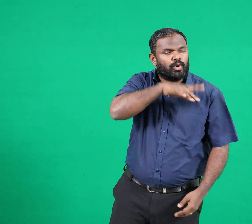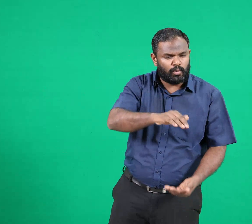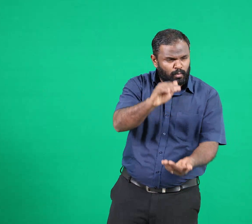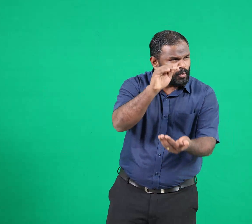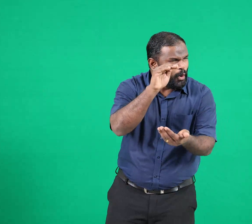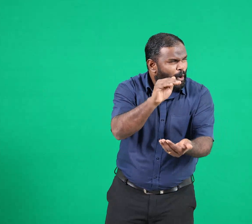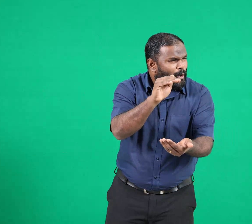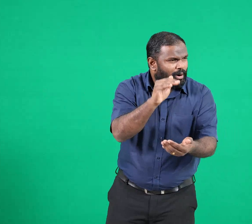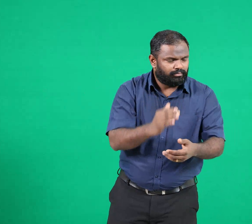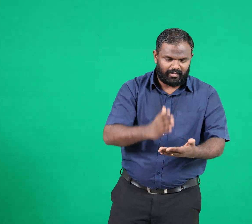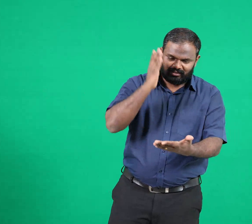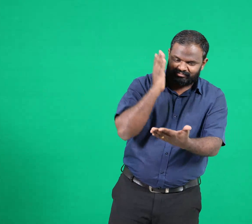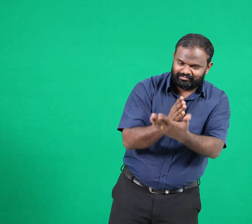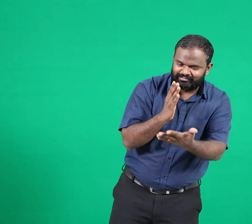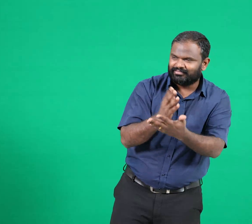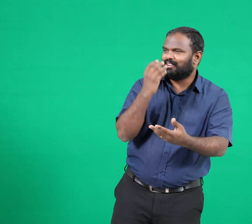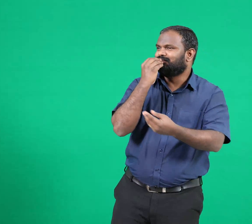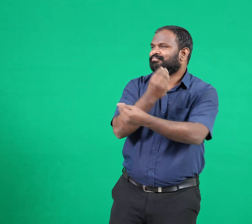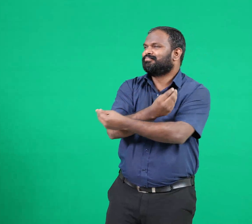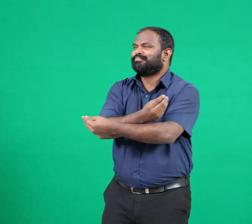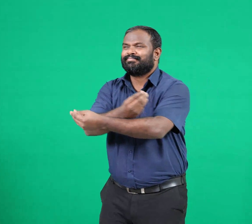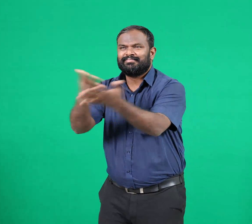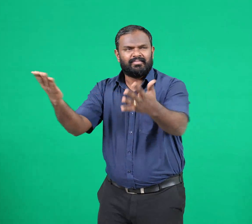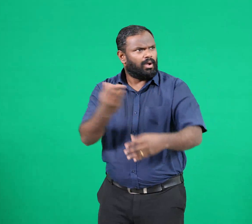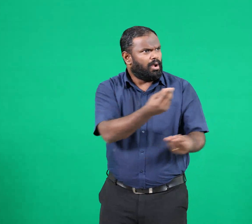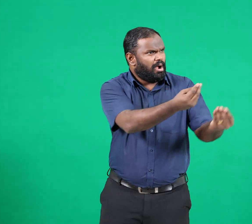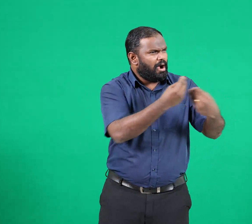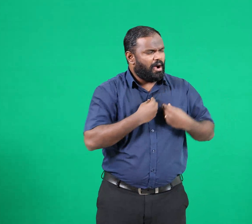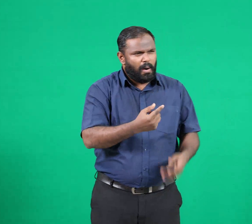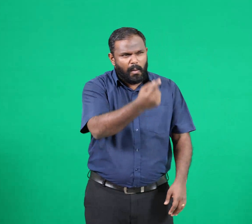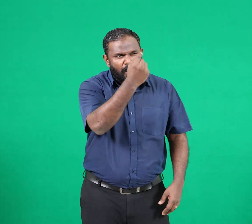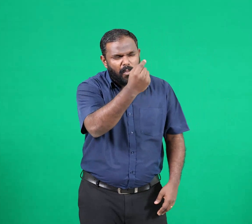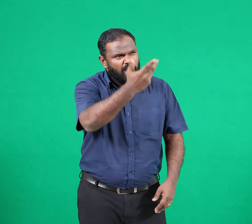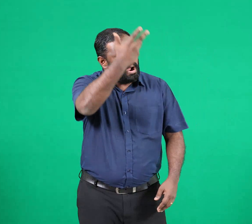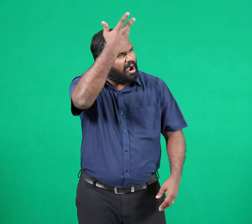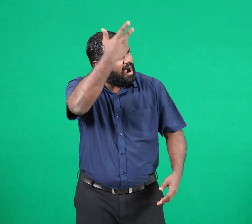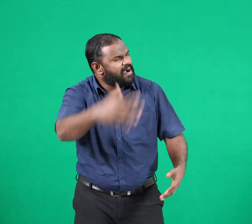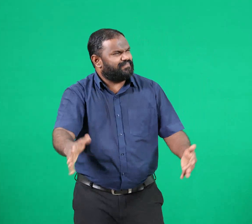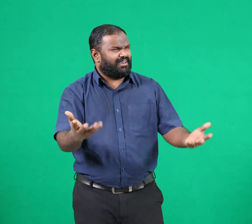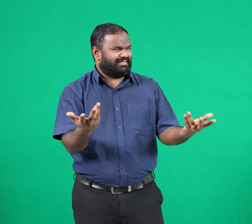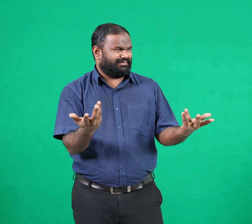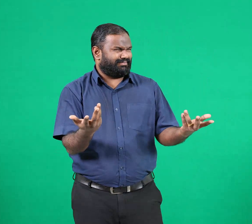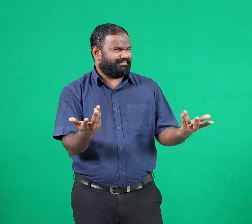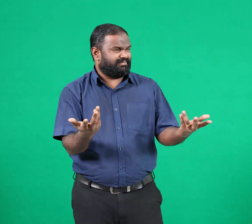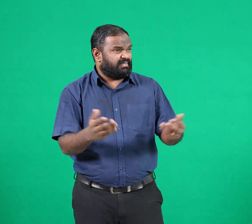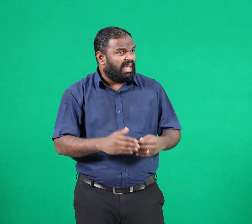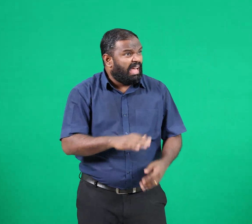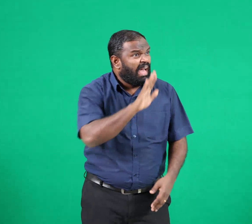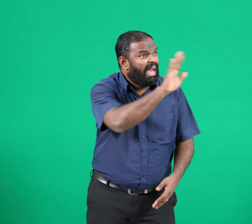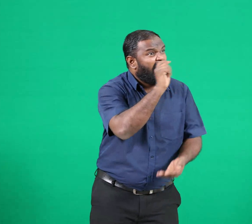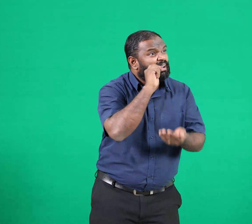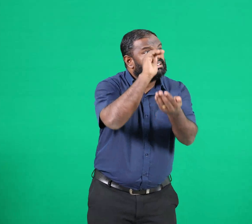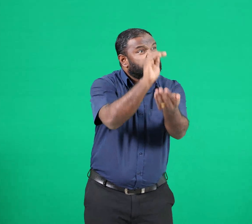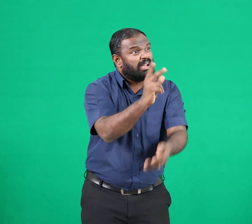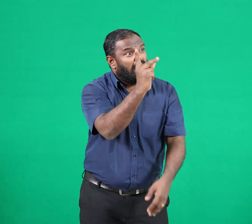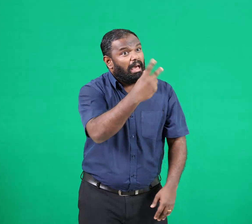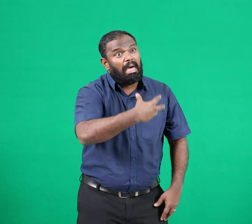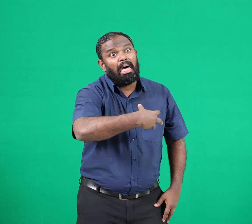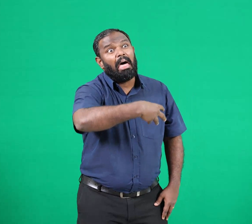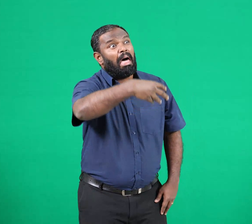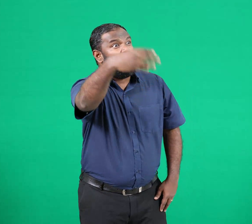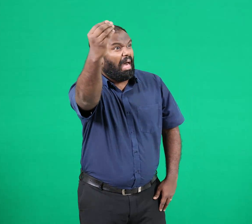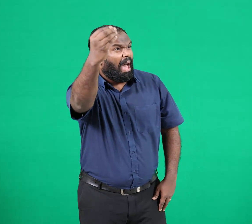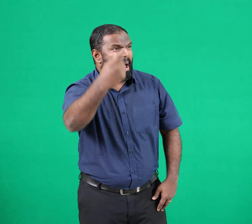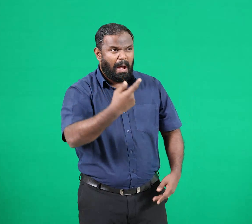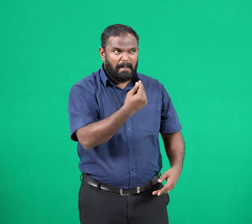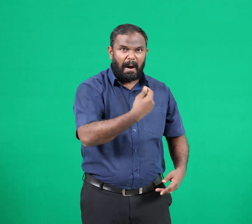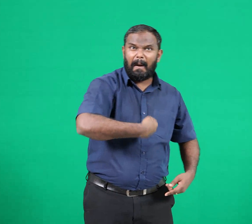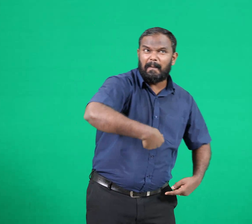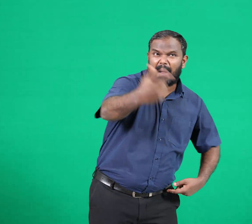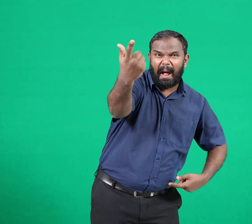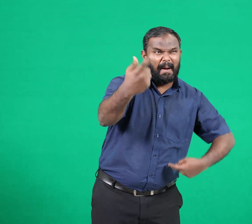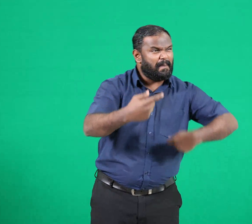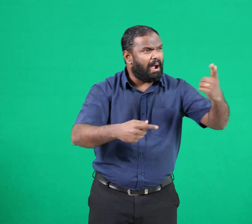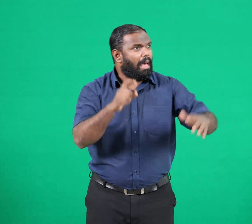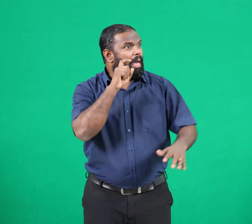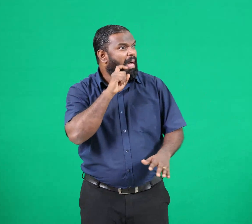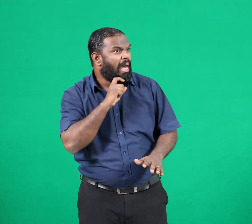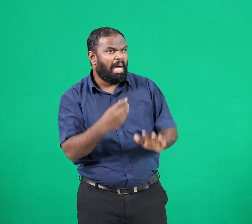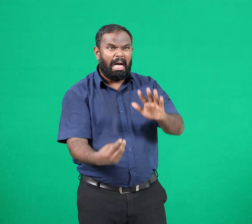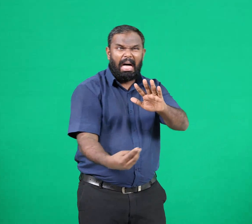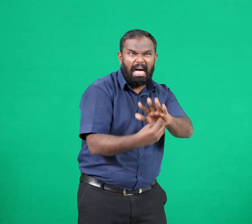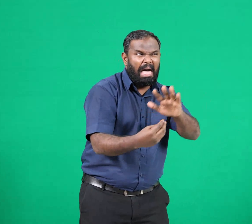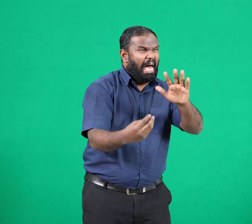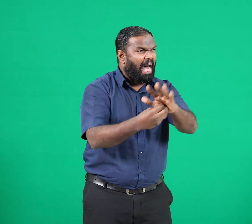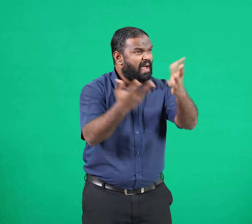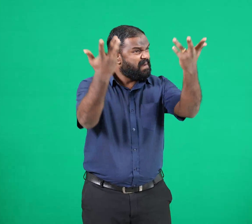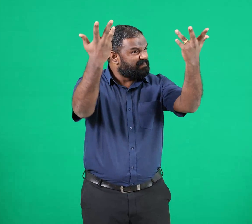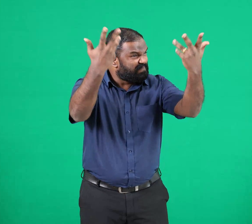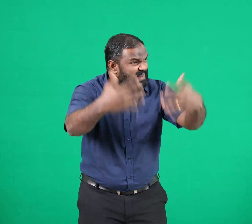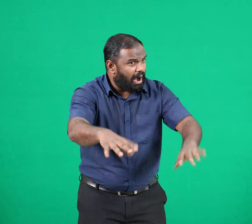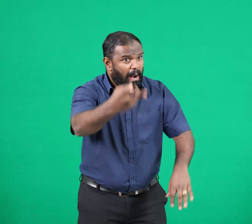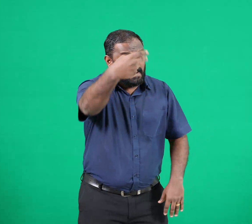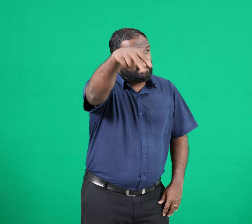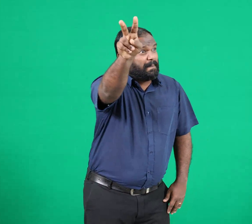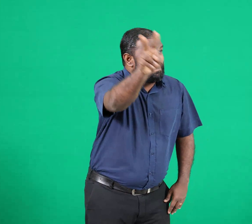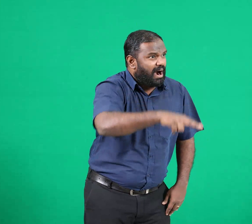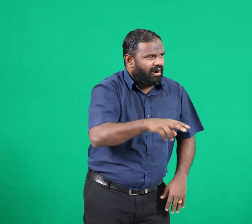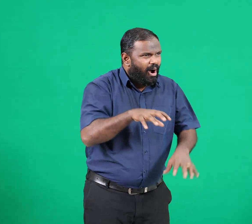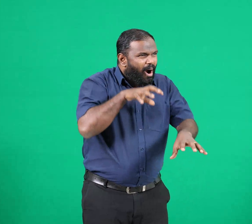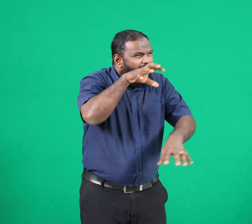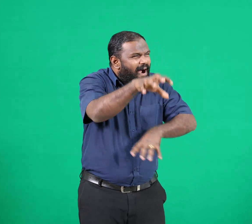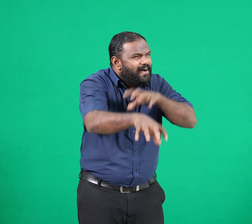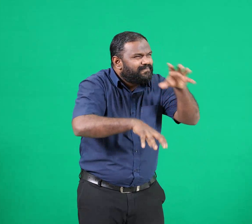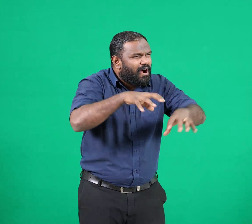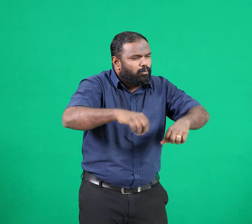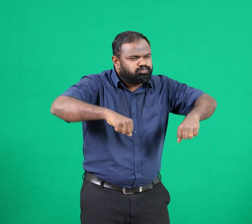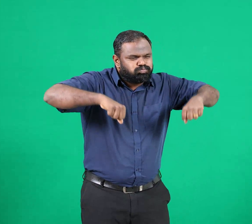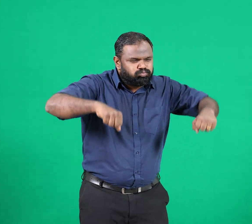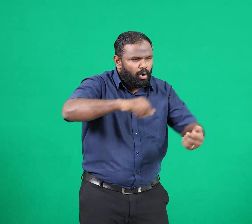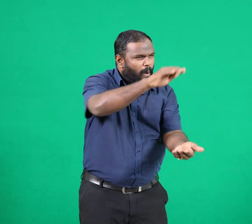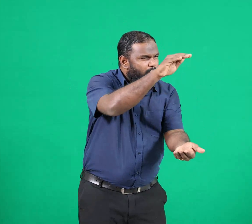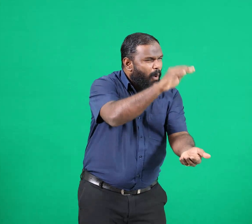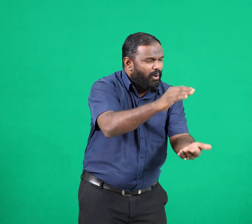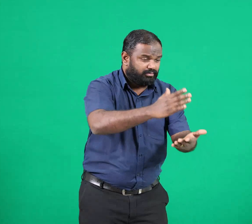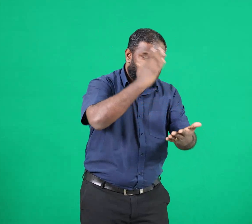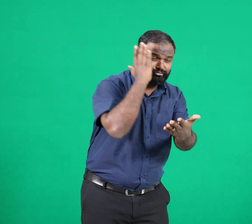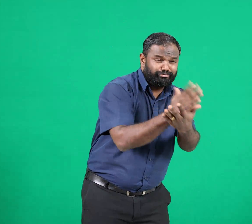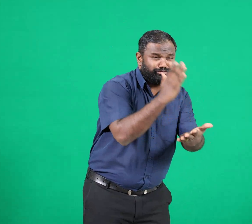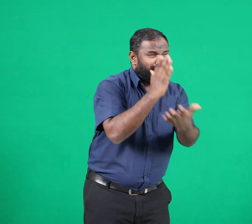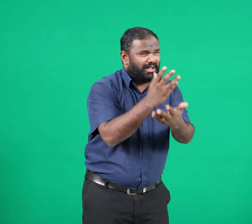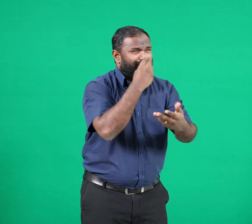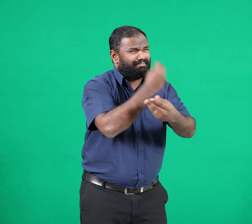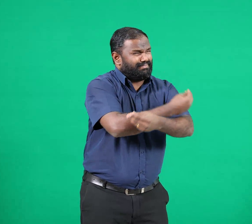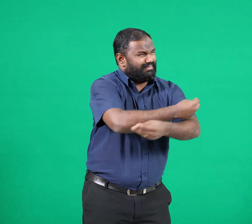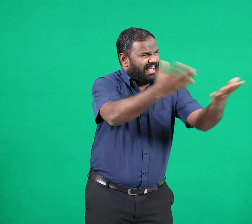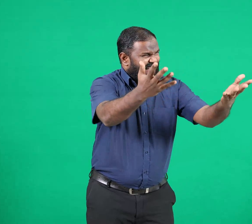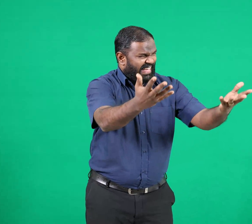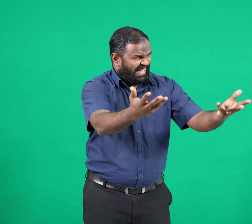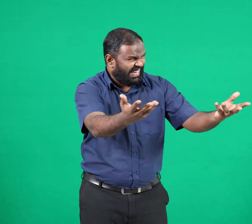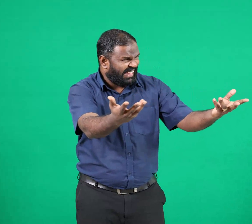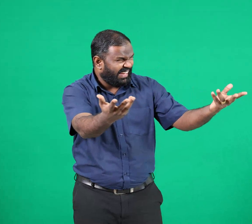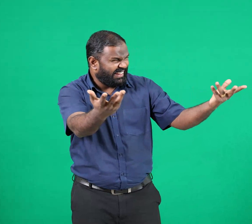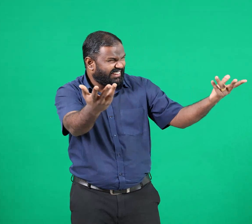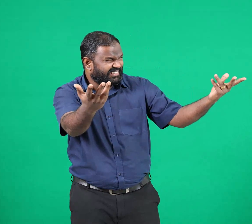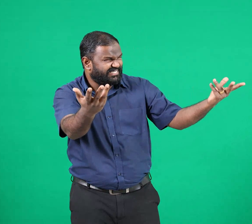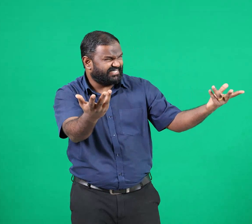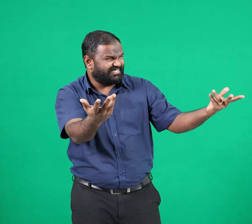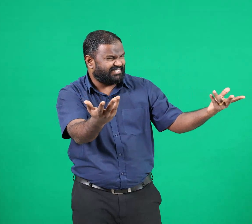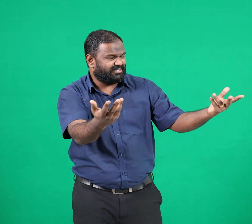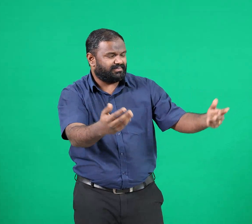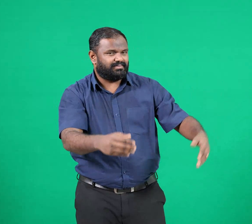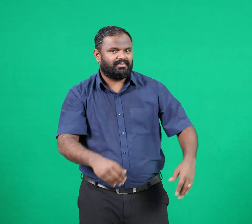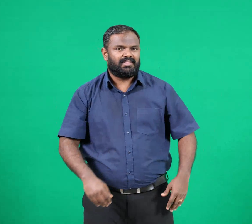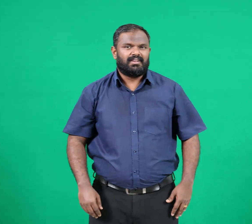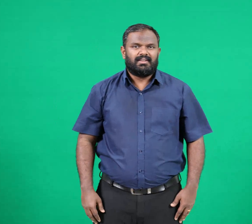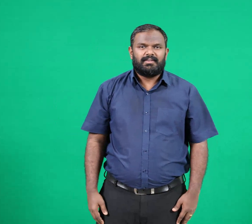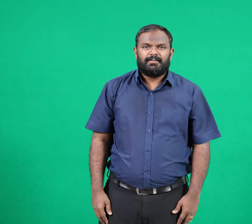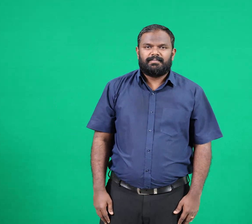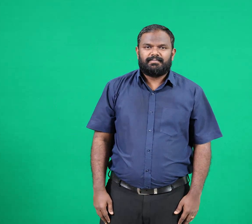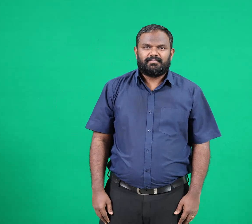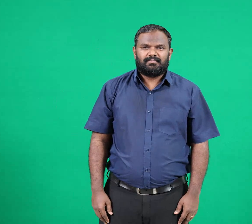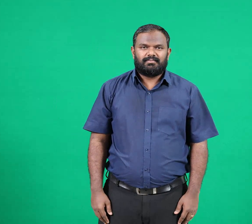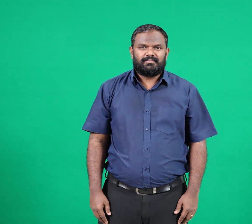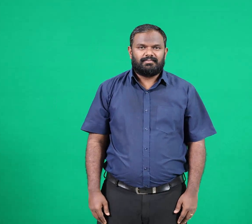But when this son of yours returns from squandering your wealth with prostitutes, you kill the fattened calf for him!'